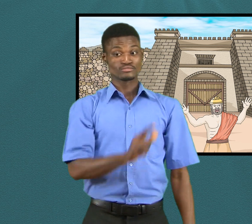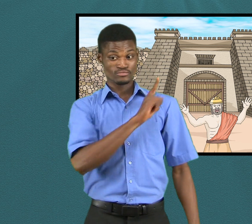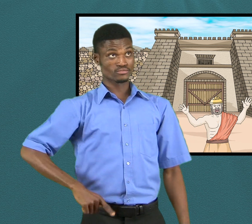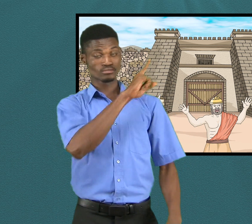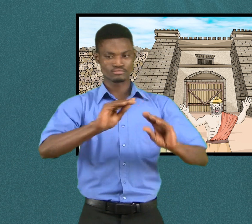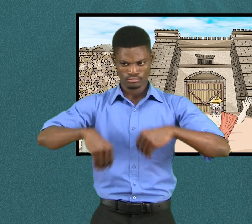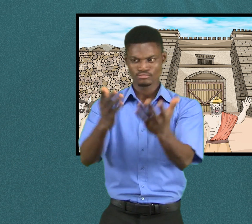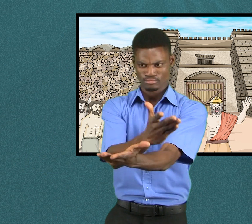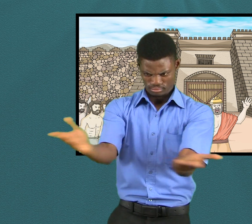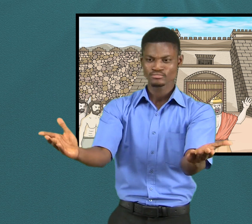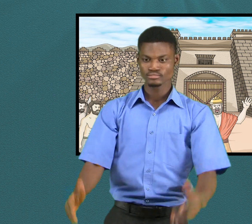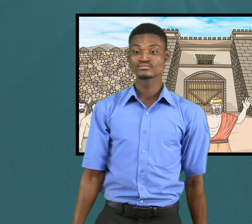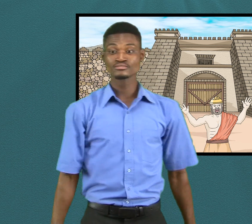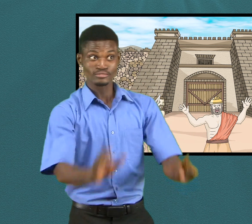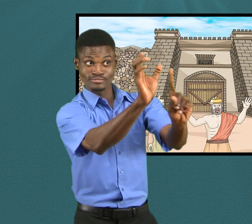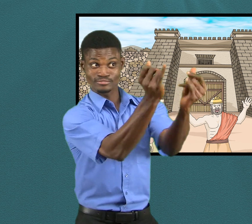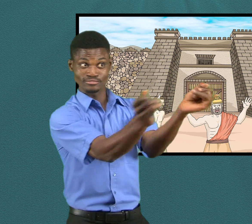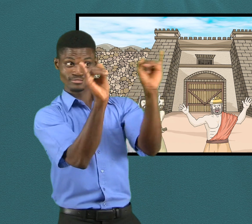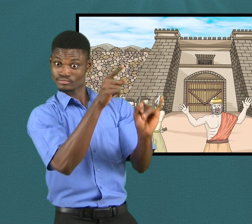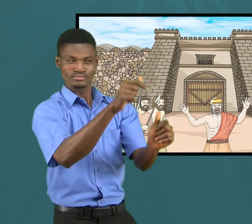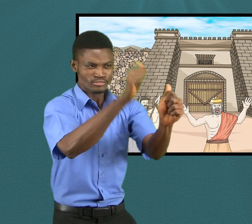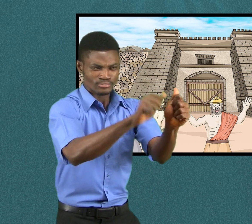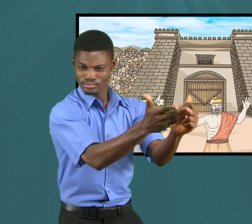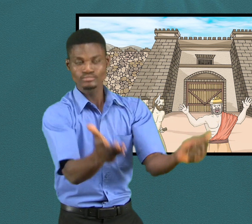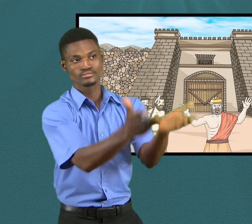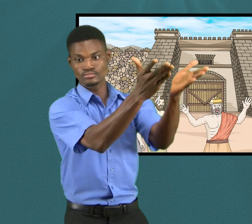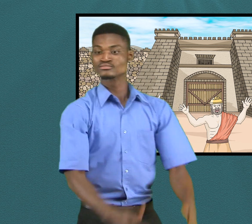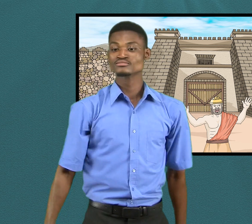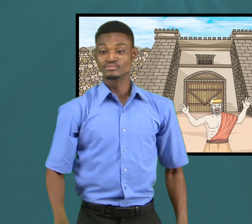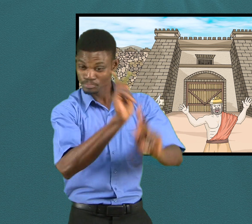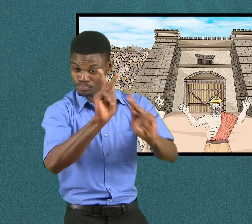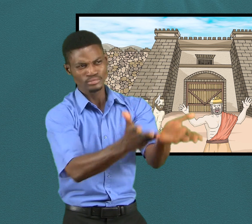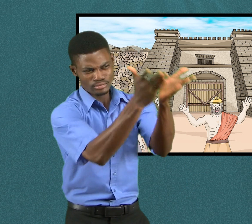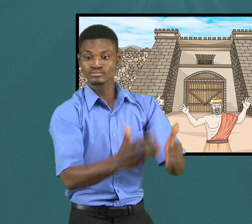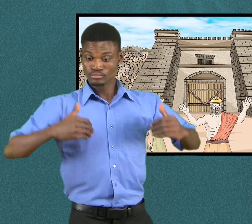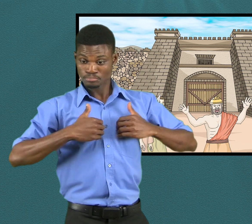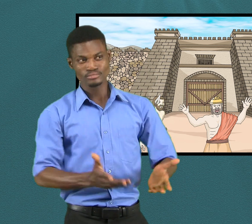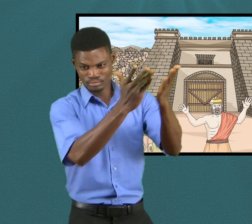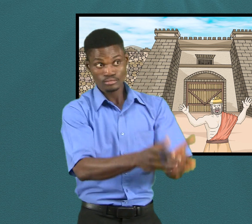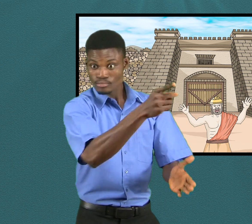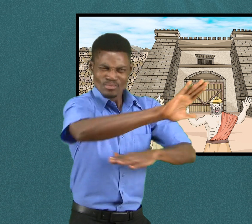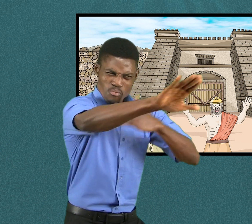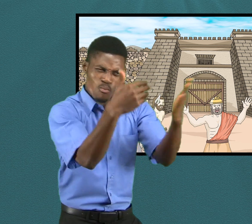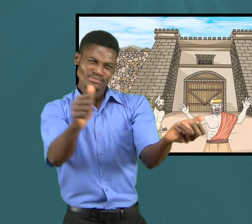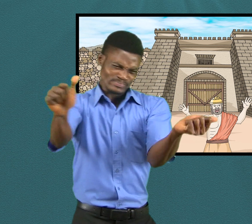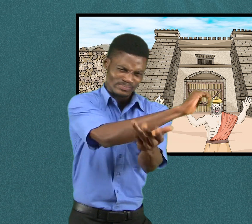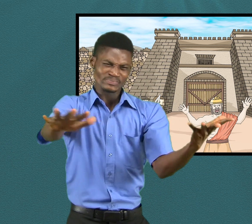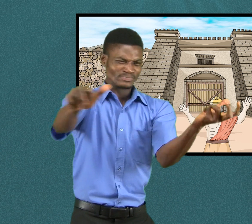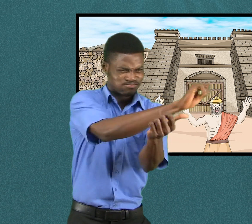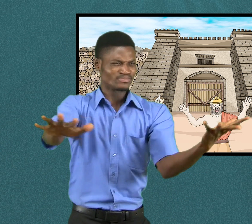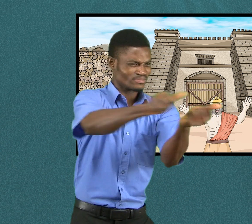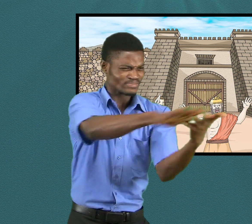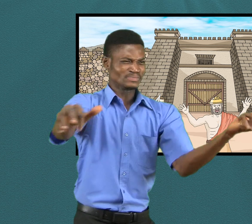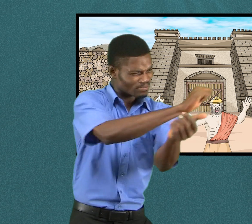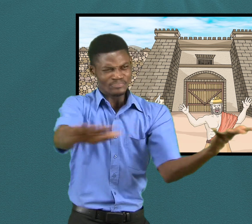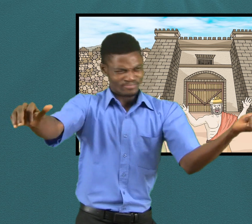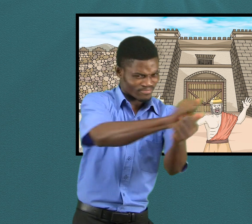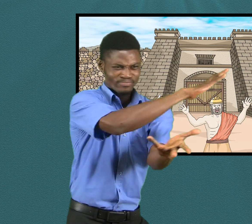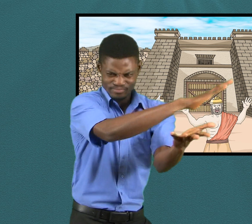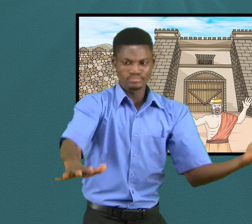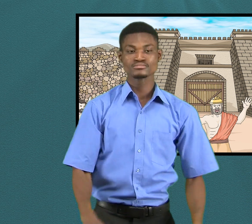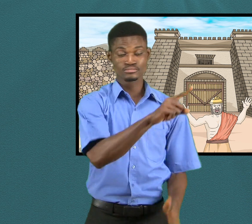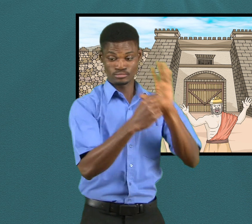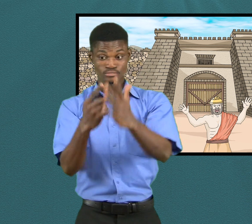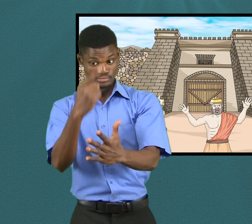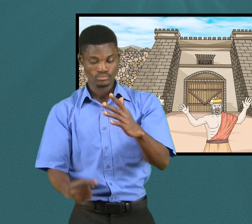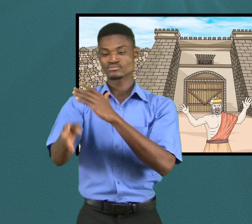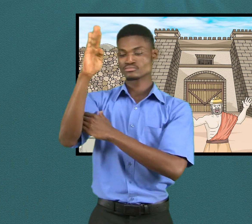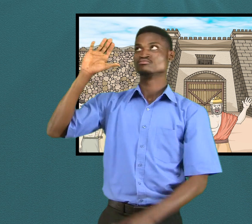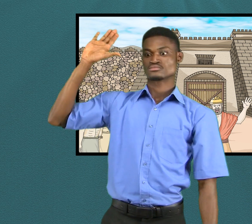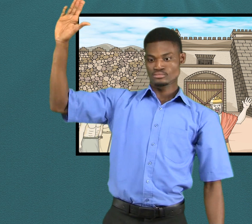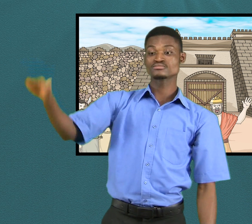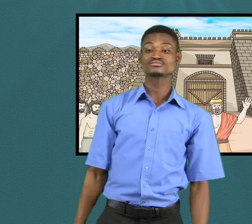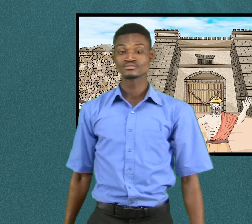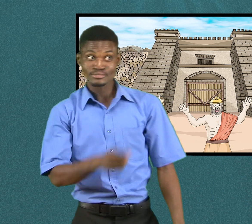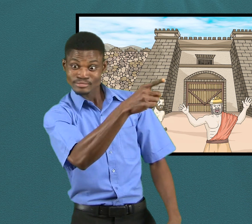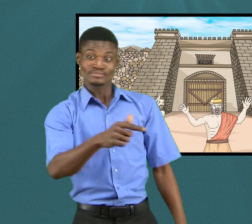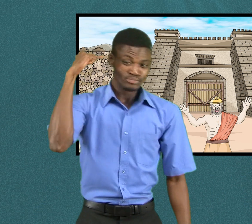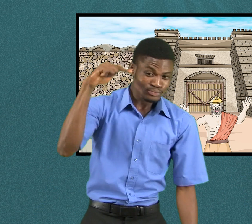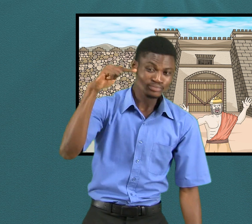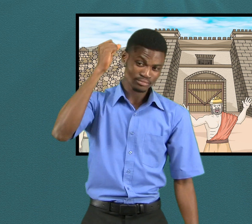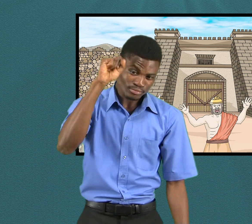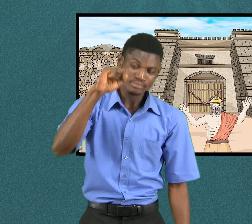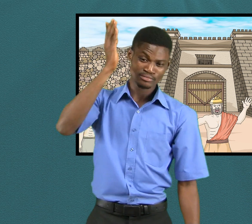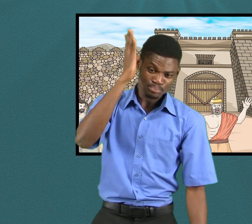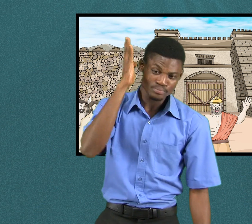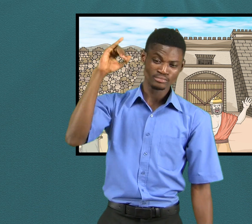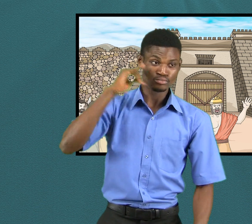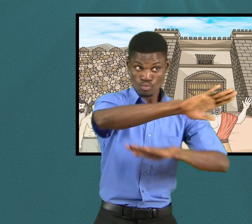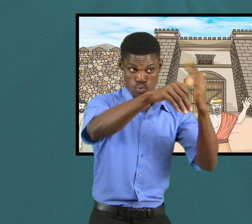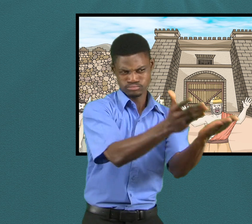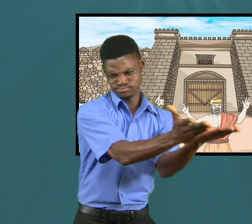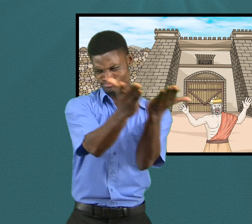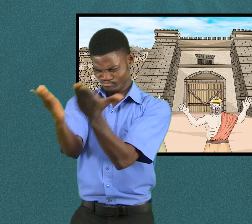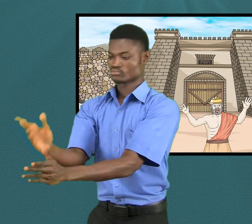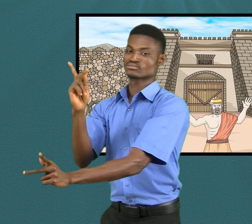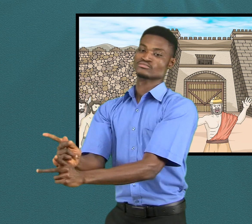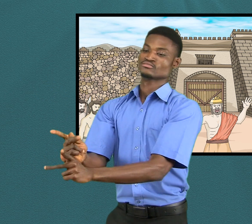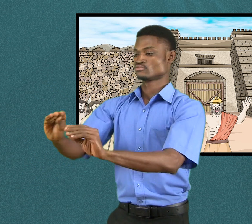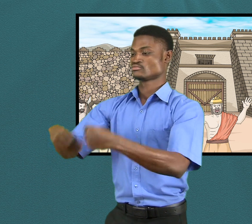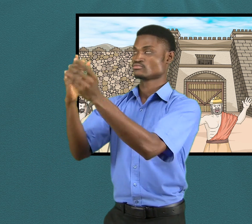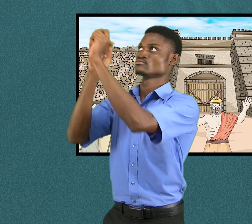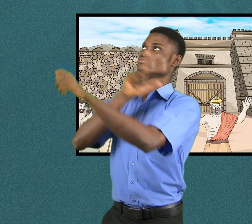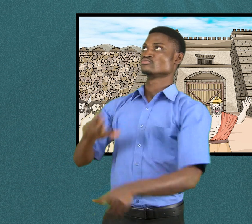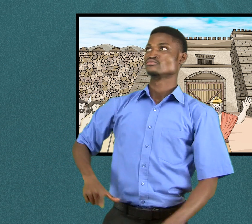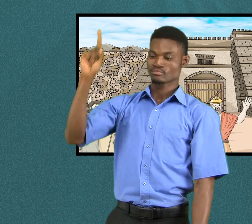Only Rahab the prostitute and all those with her in her house will live, because she hid the spies we sent.